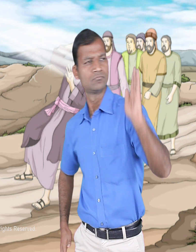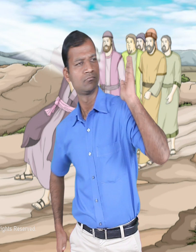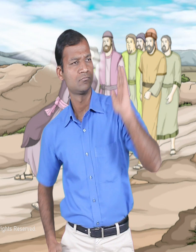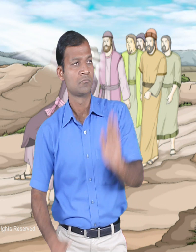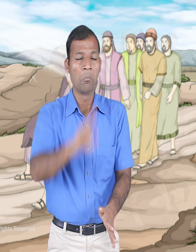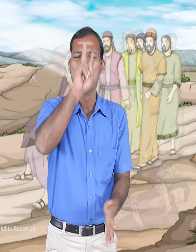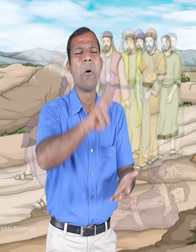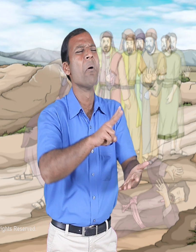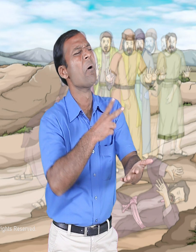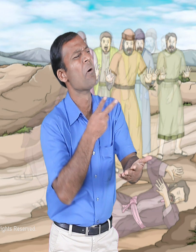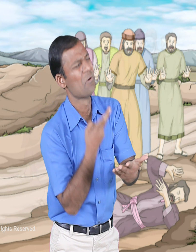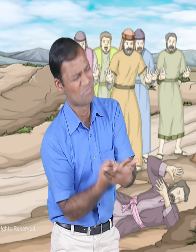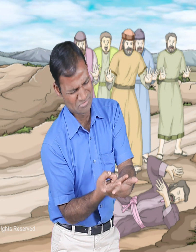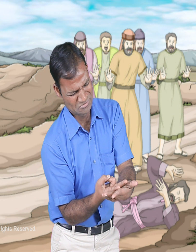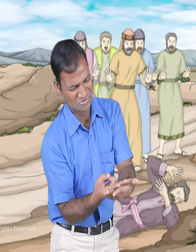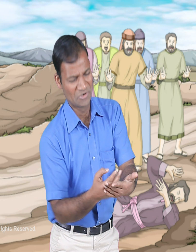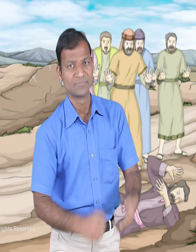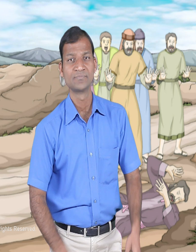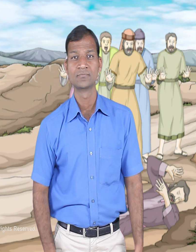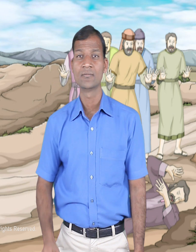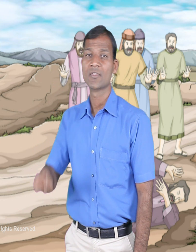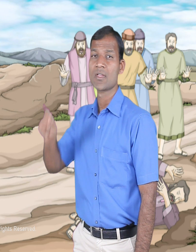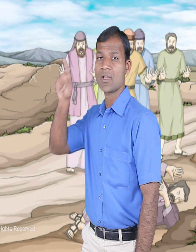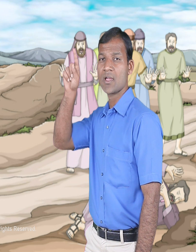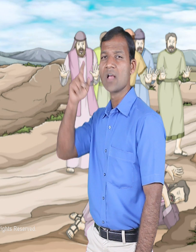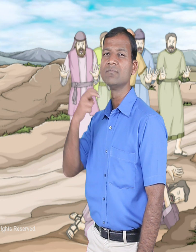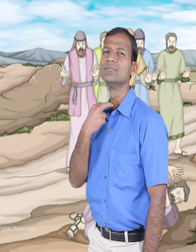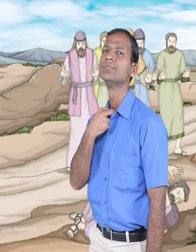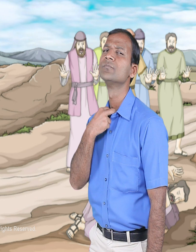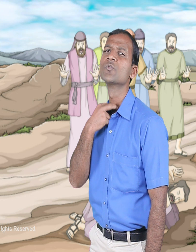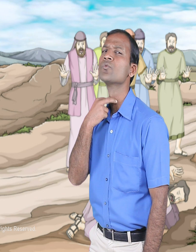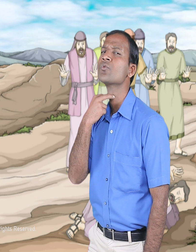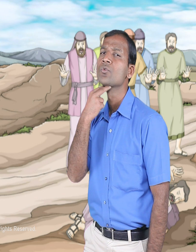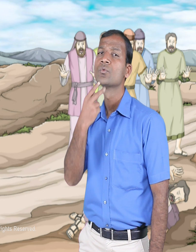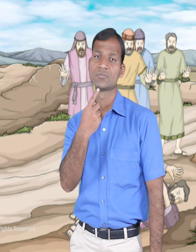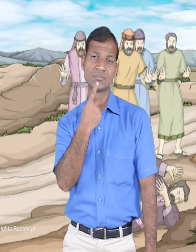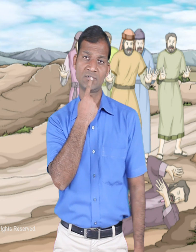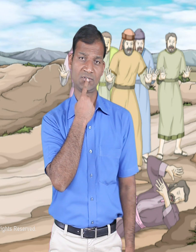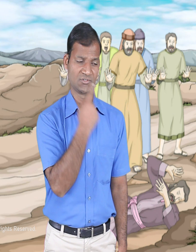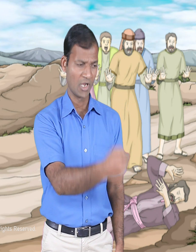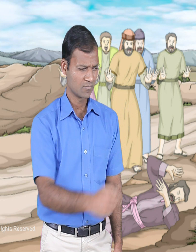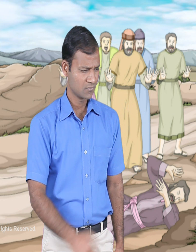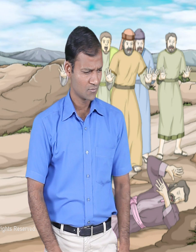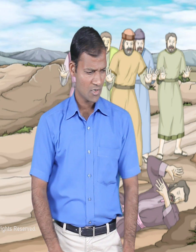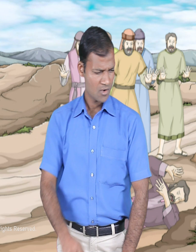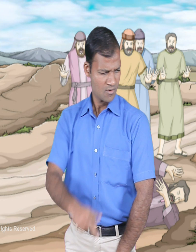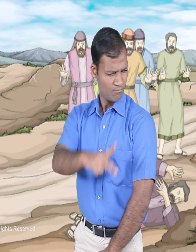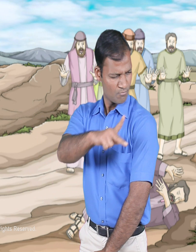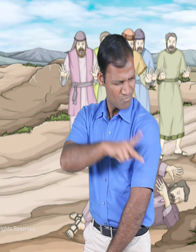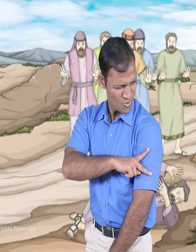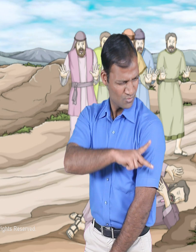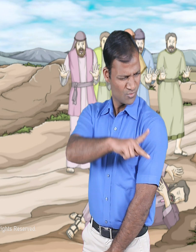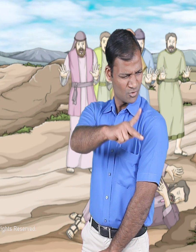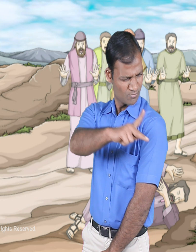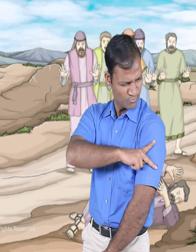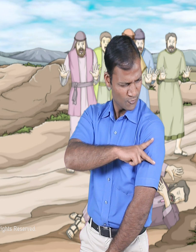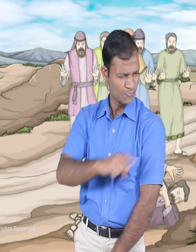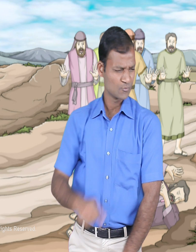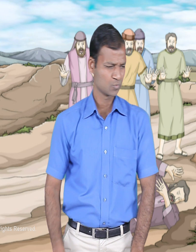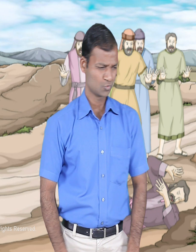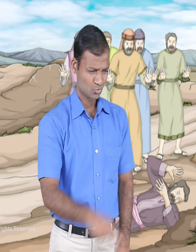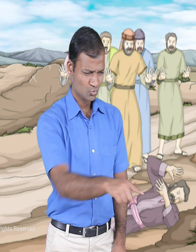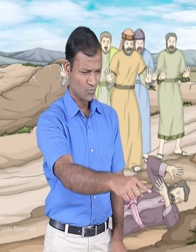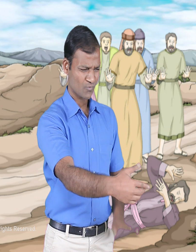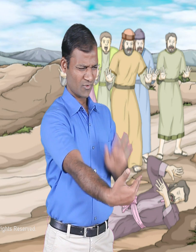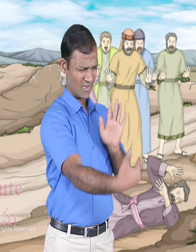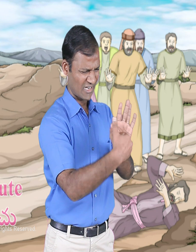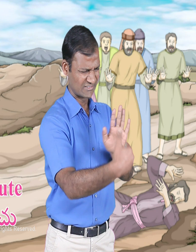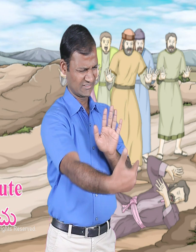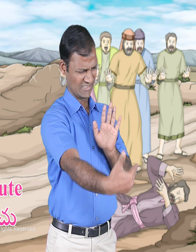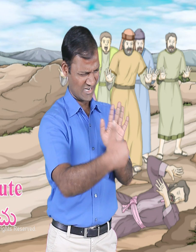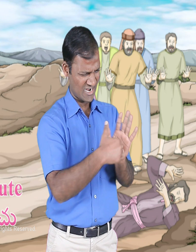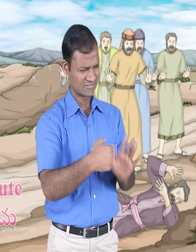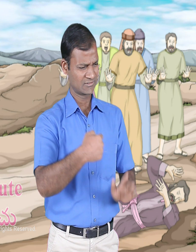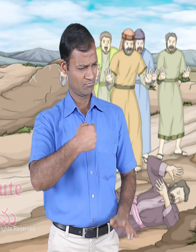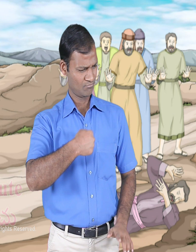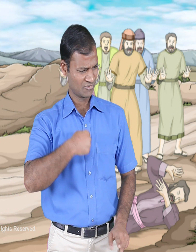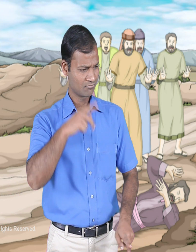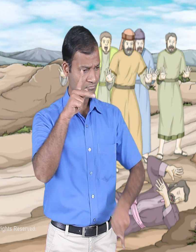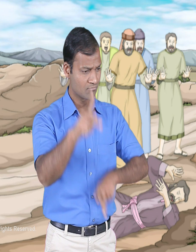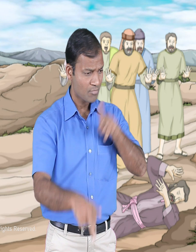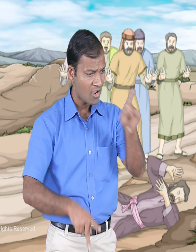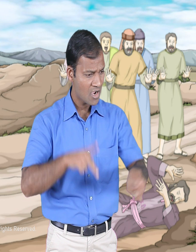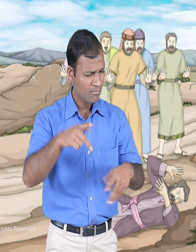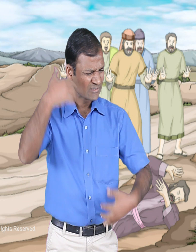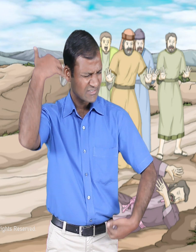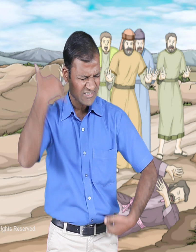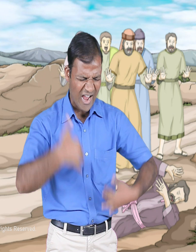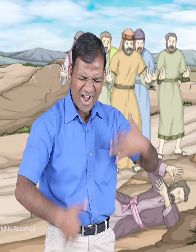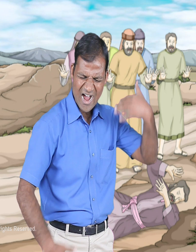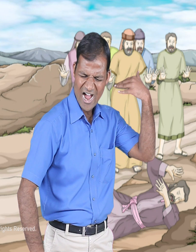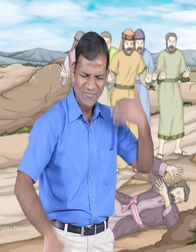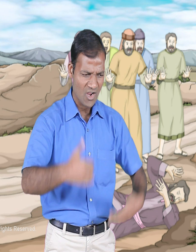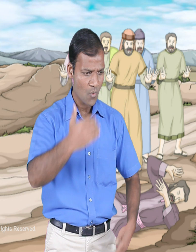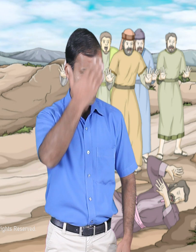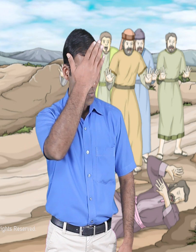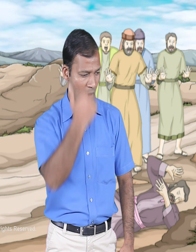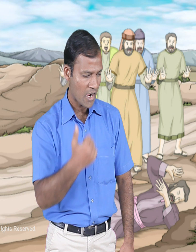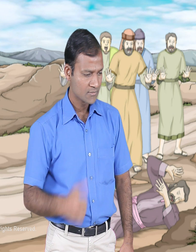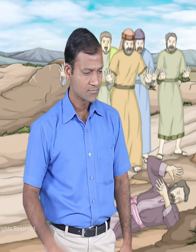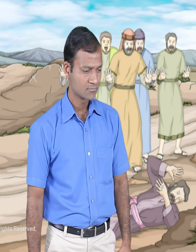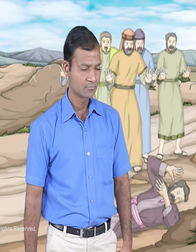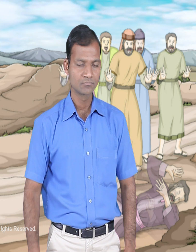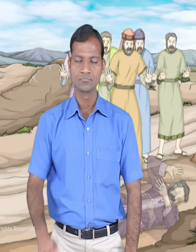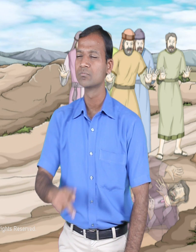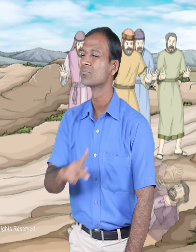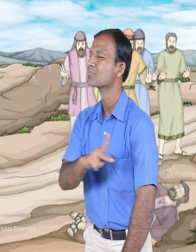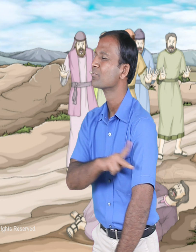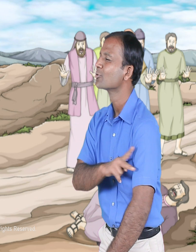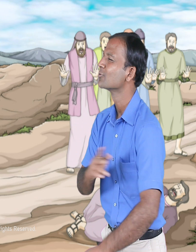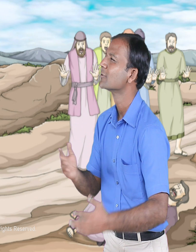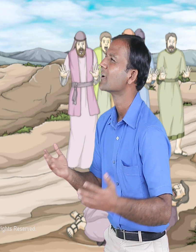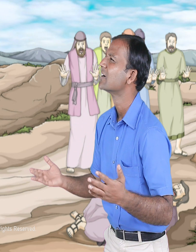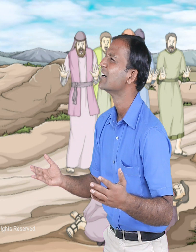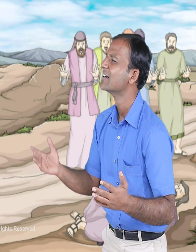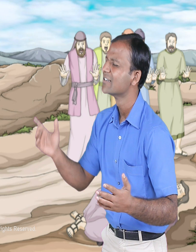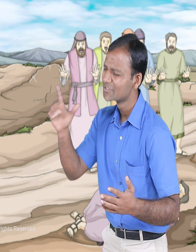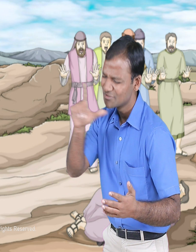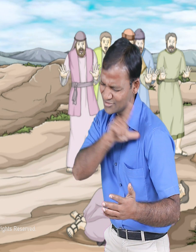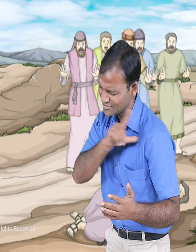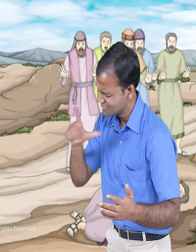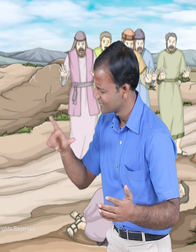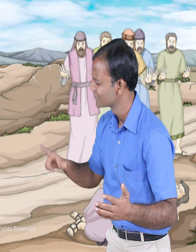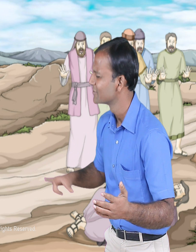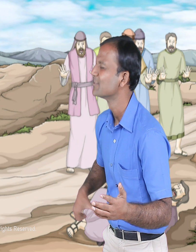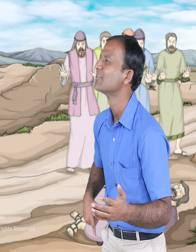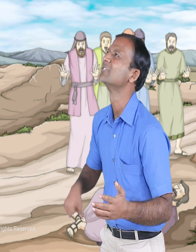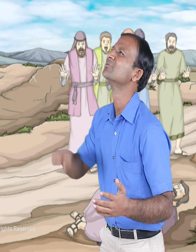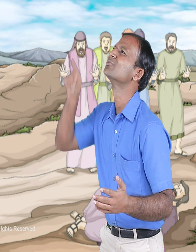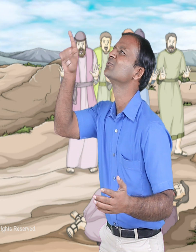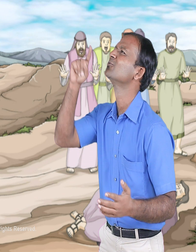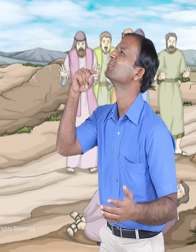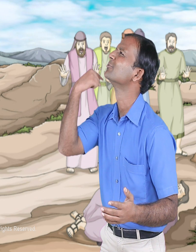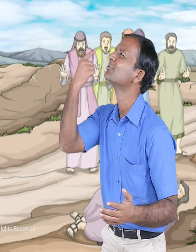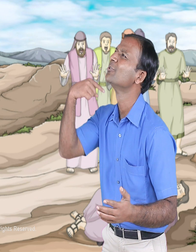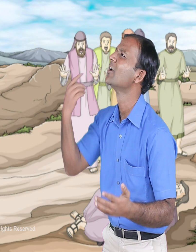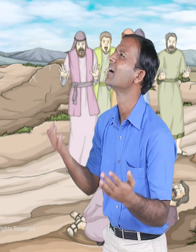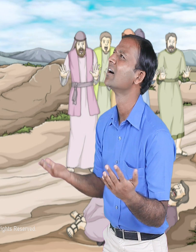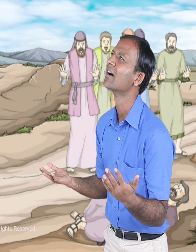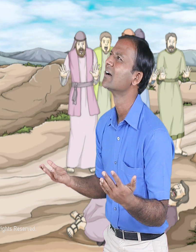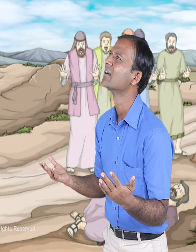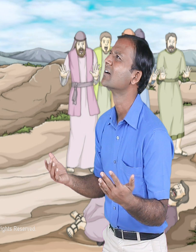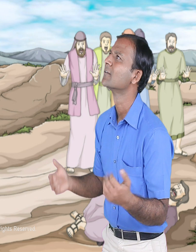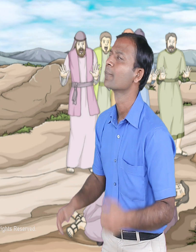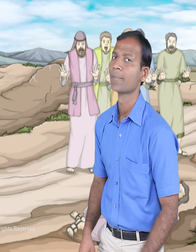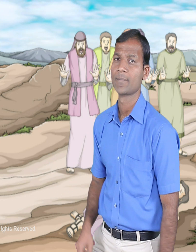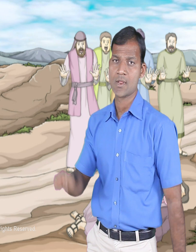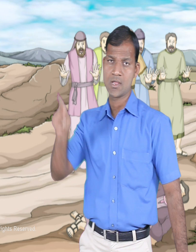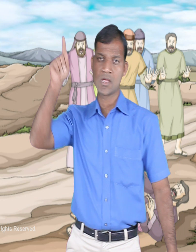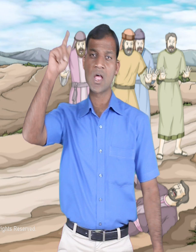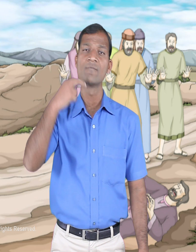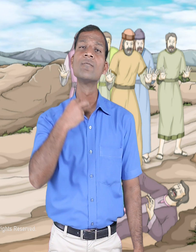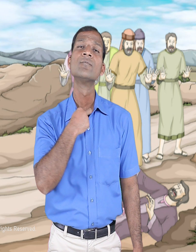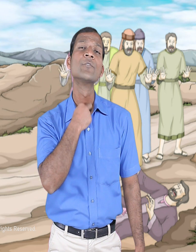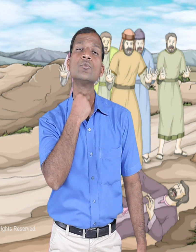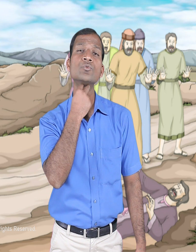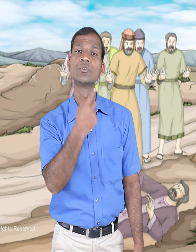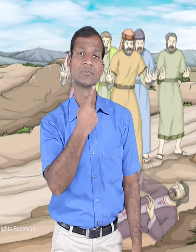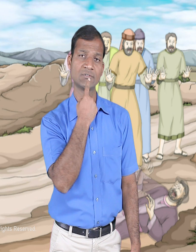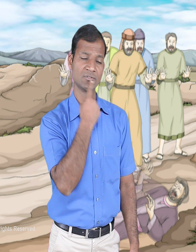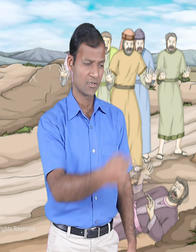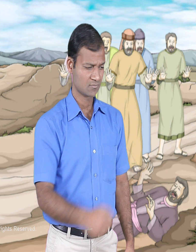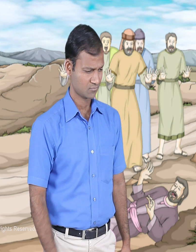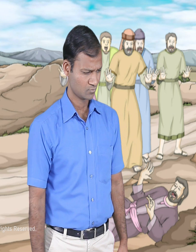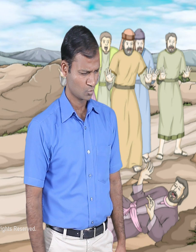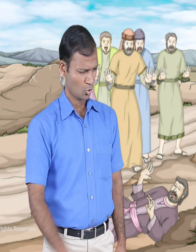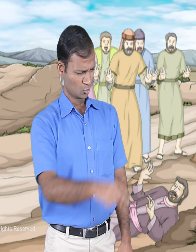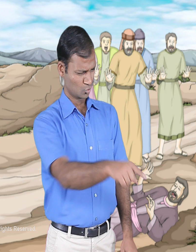He fell to the ground and heard a voice say to him, “Saul, Saul, why do you persecute Me?” “Who are You, Lord?”